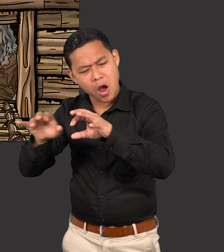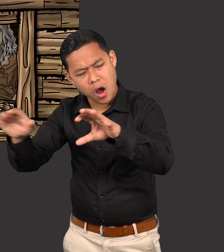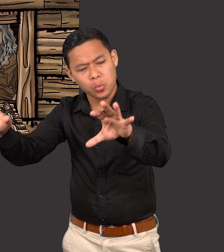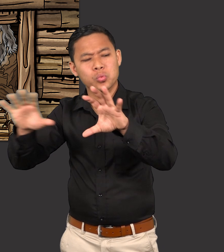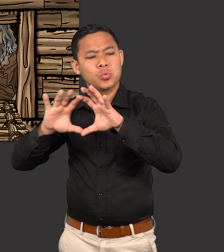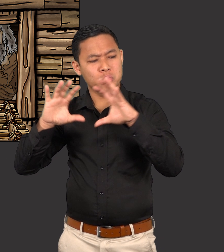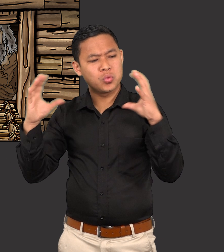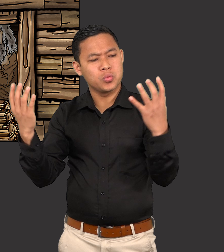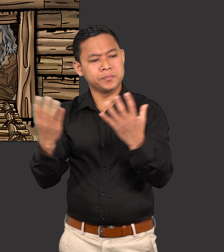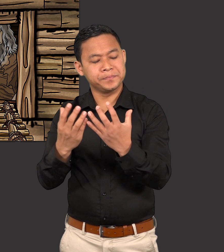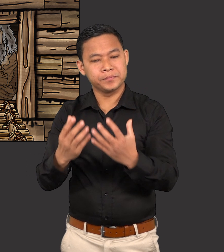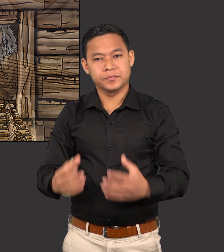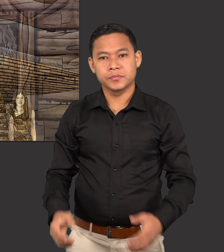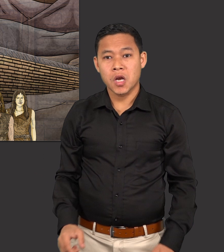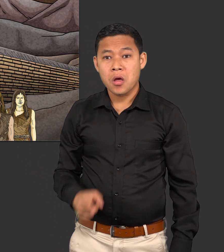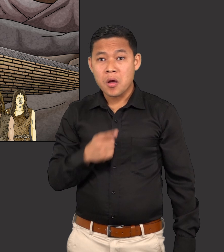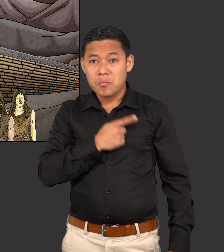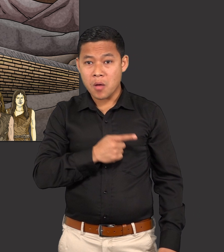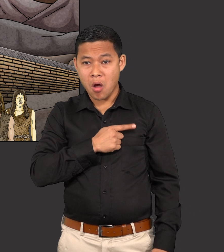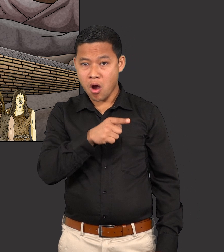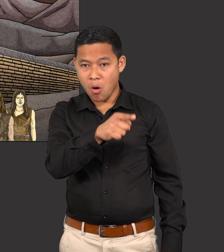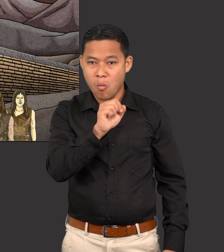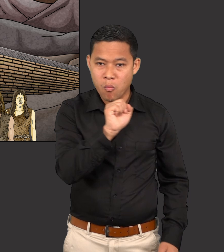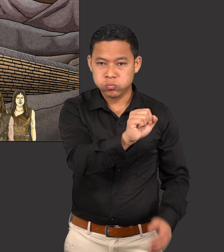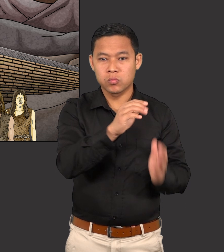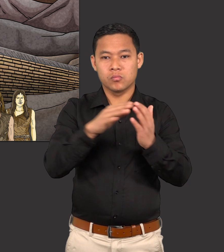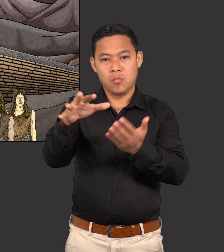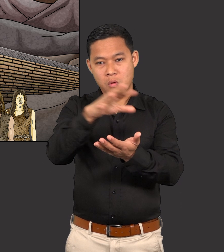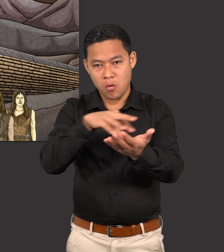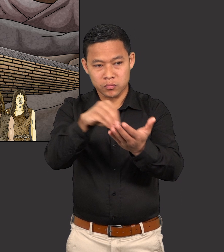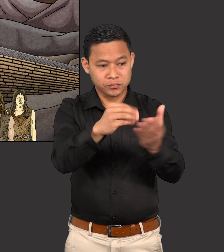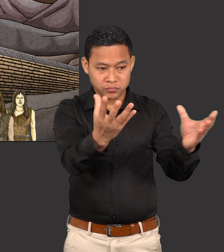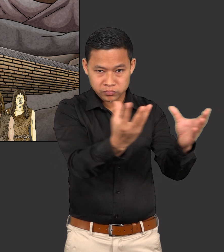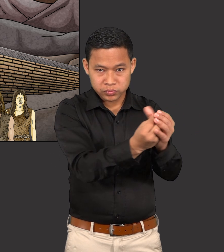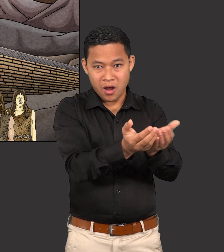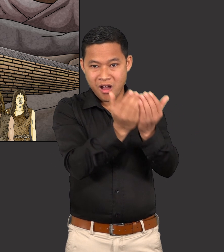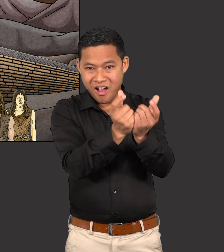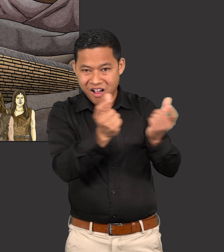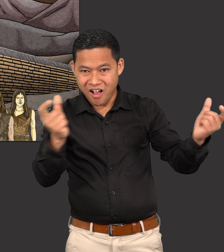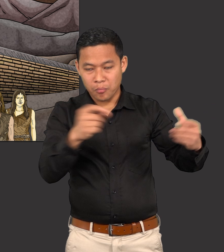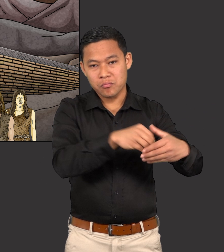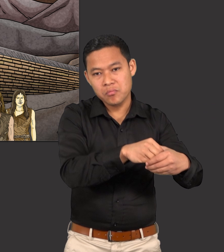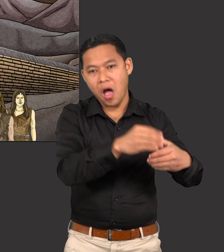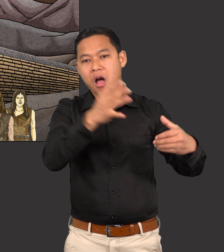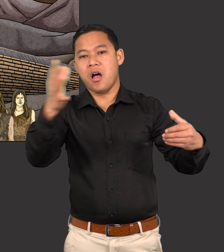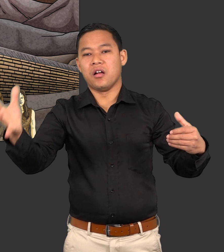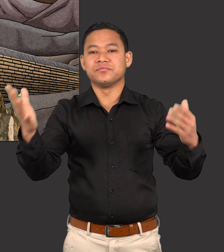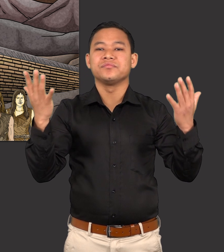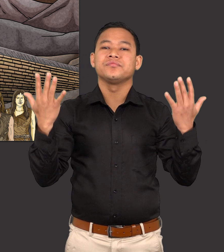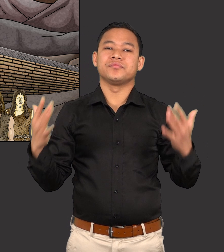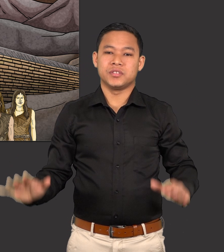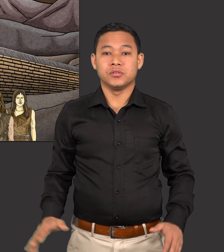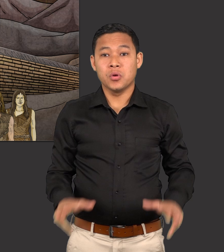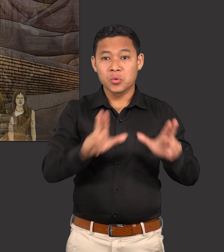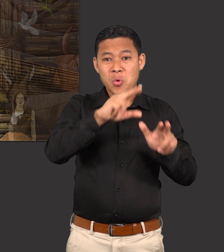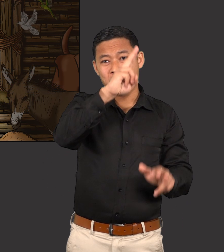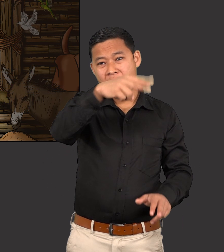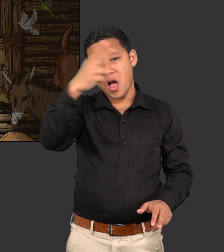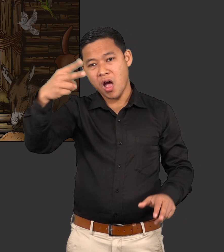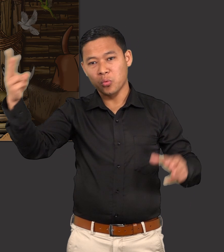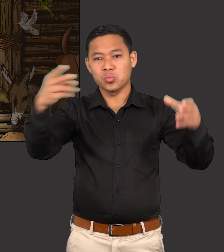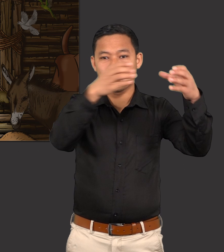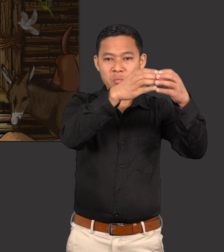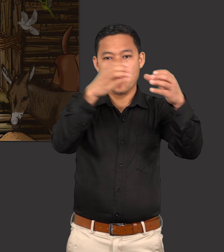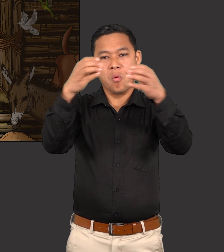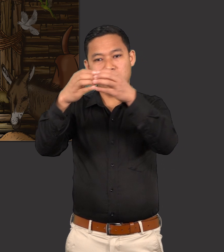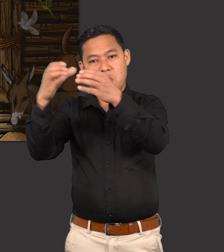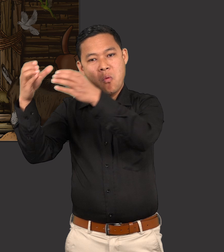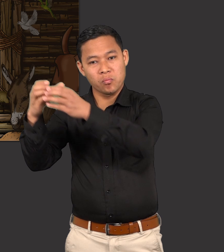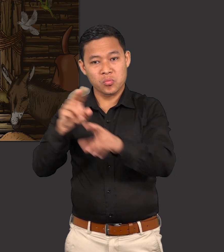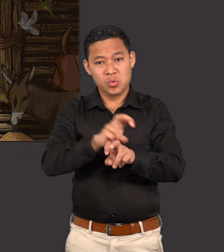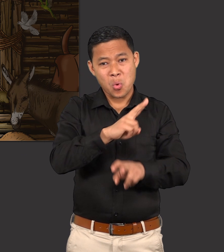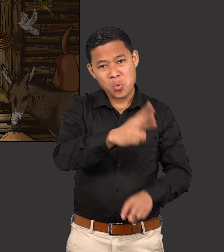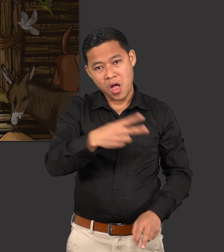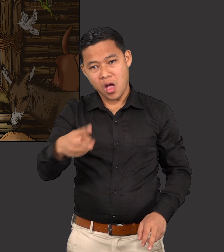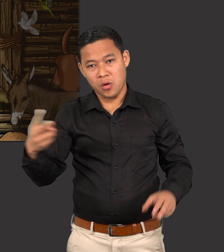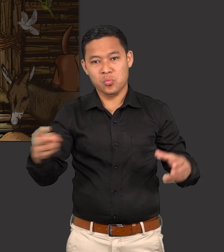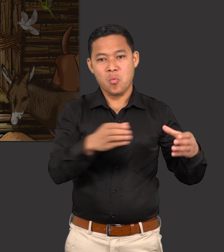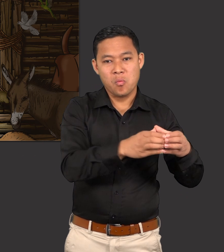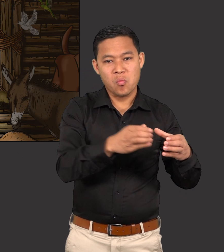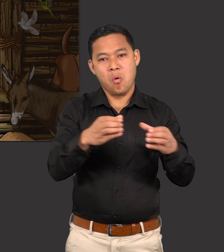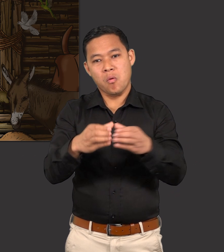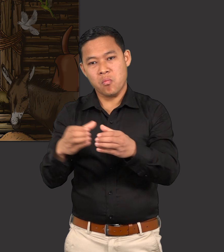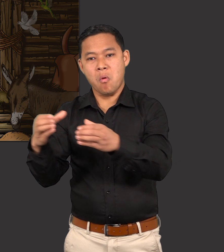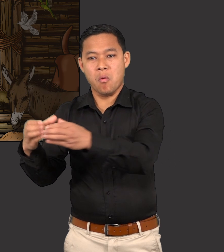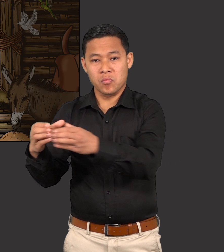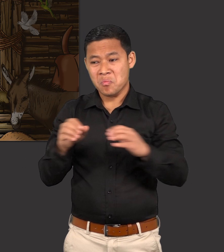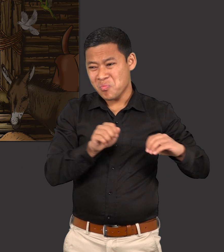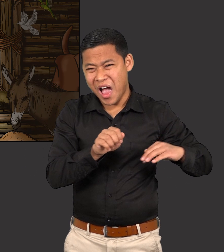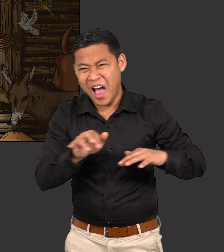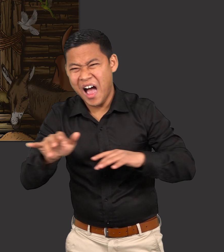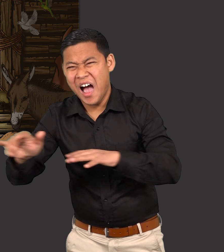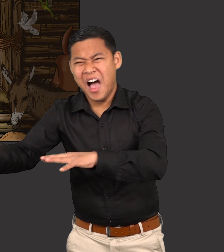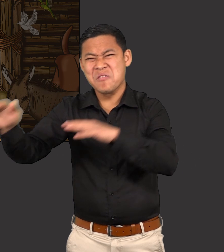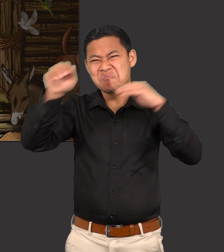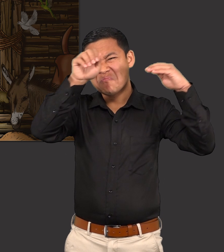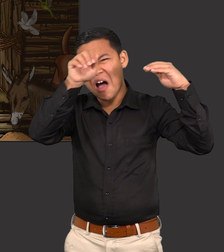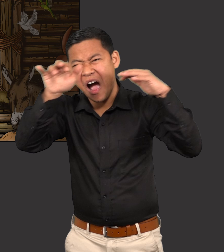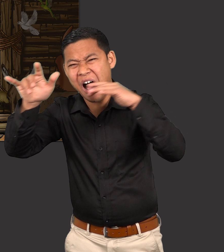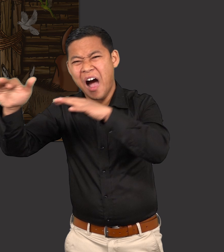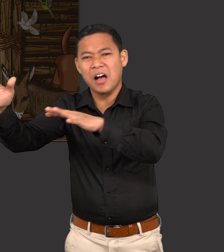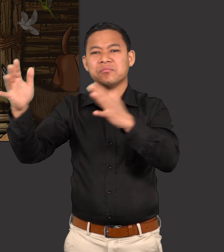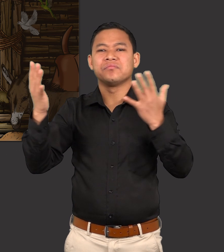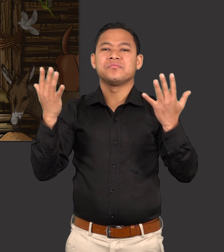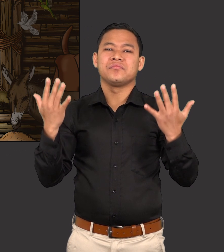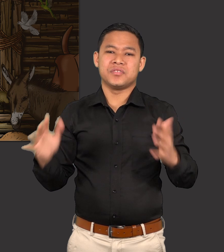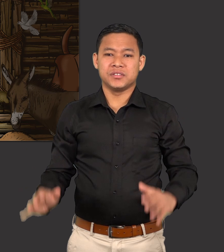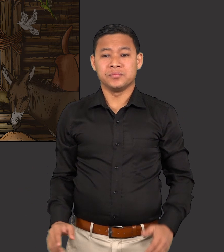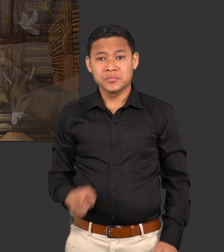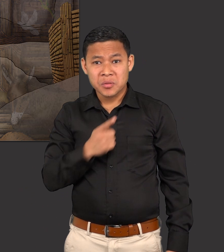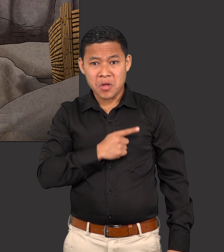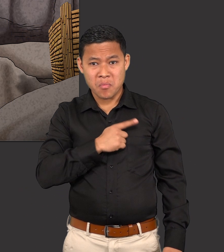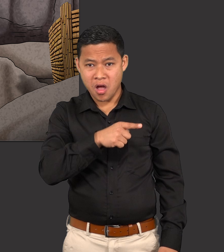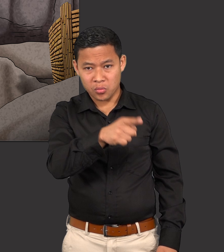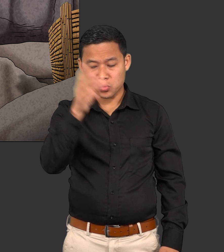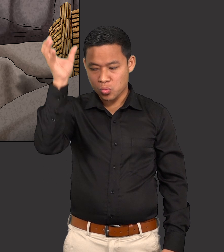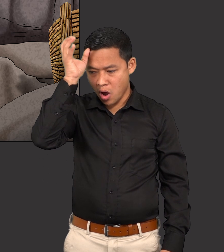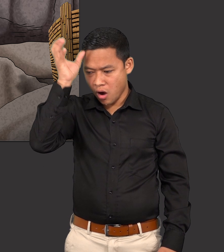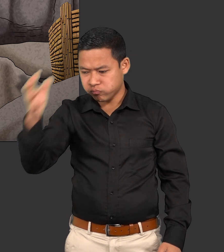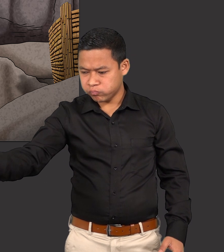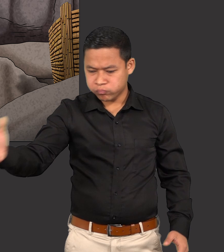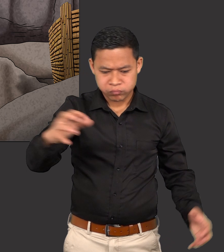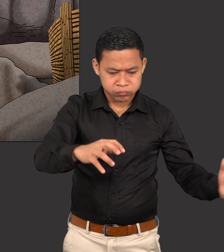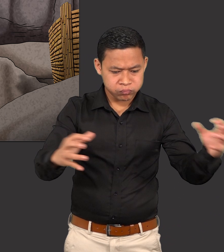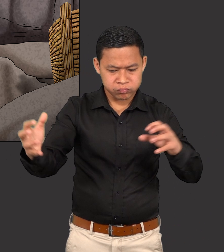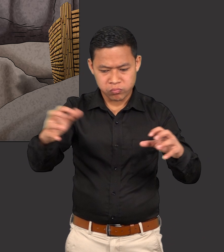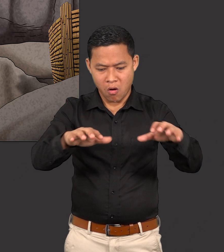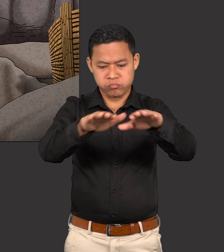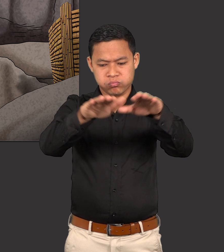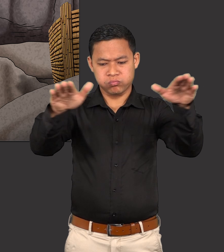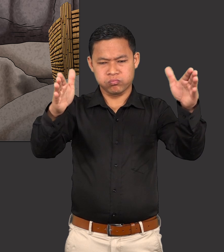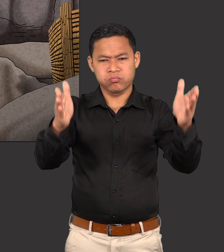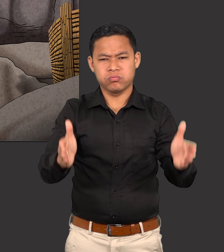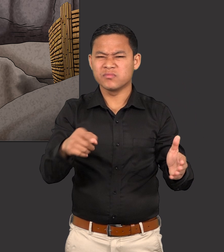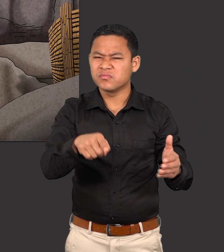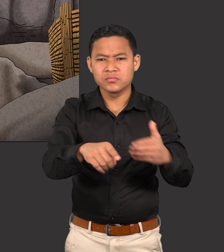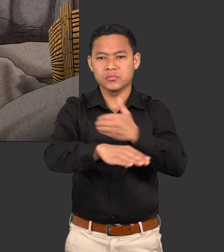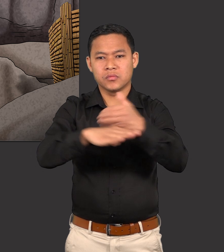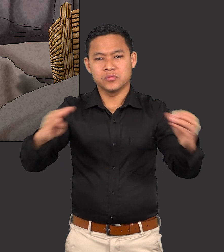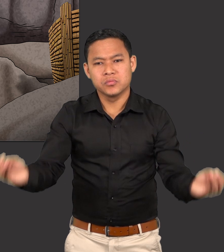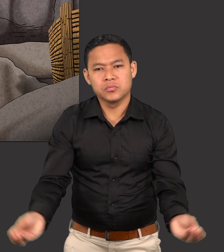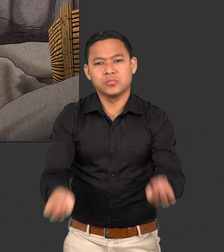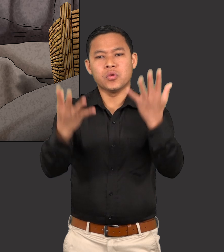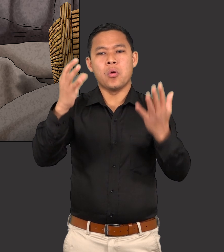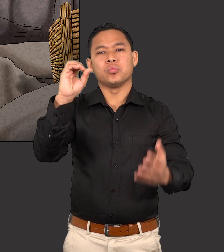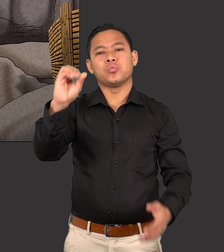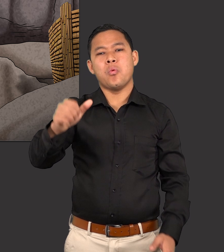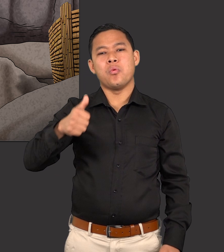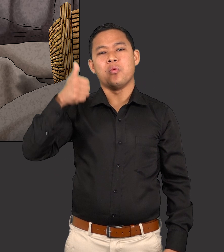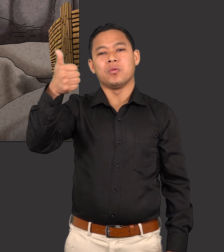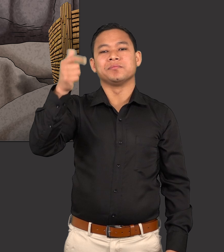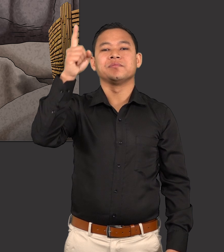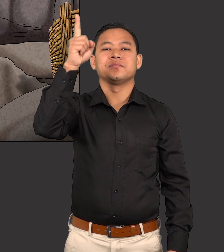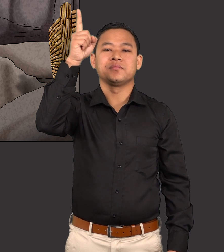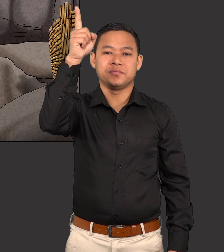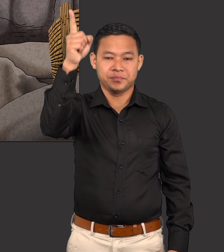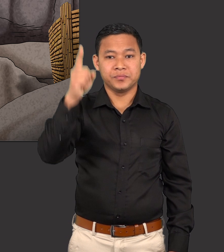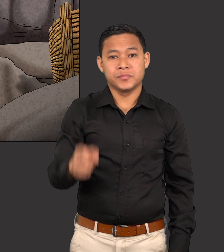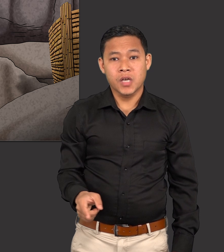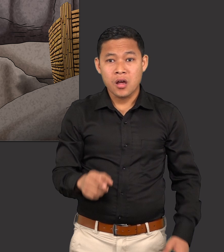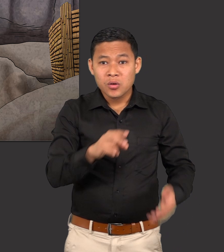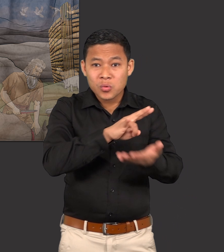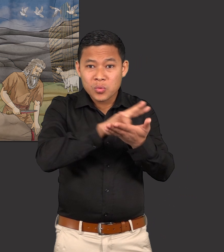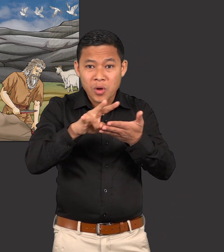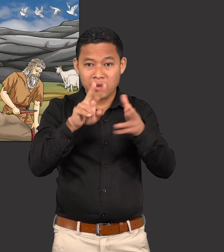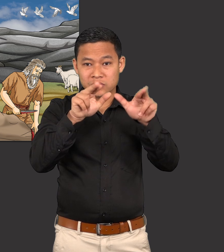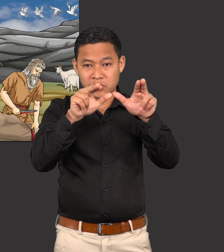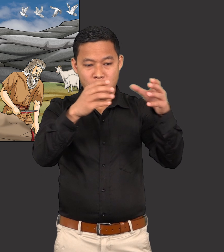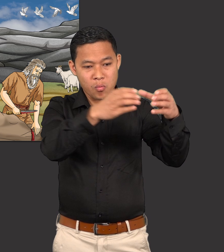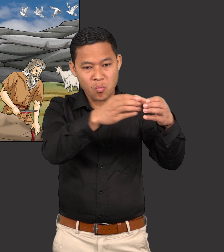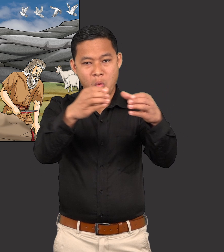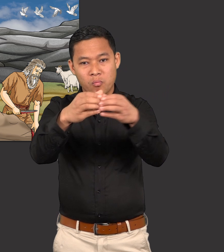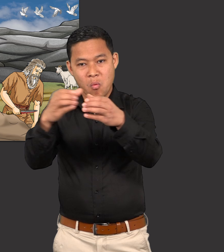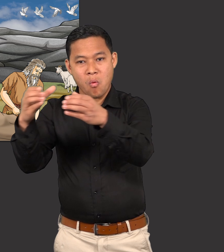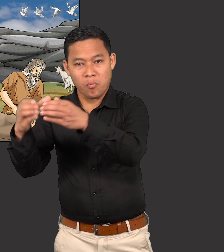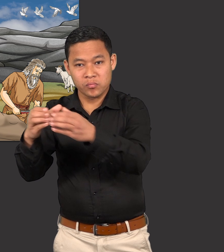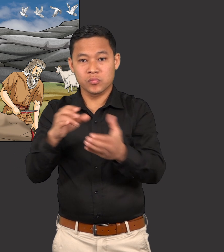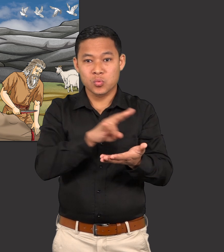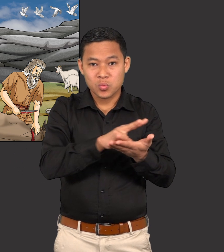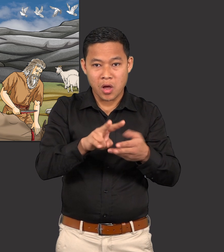So Noah came out, along with his sons and his wife and his sons’ wives. Every living creature, every creeping thing, and every bird—everything that moves upon the earth—came out of the ark, kind by kind. Then Noah built an altar to the LORD.